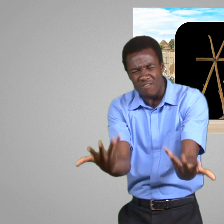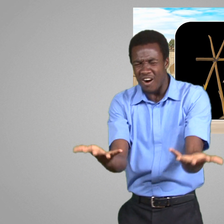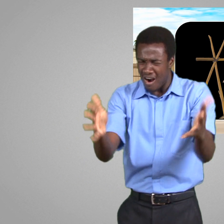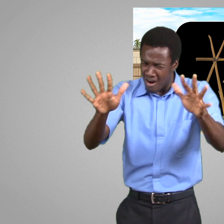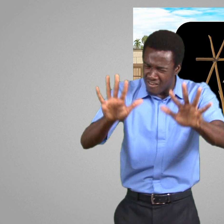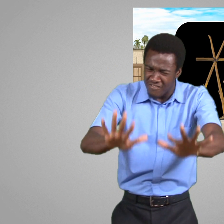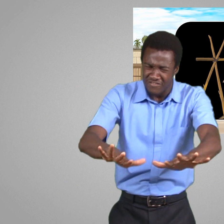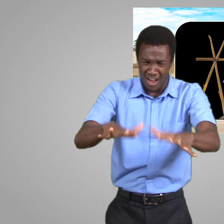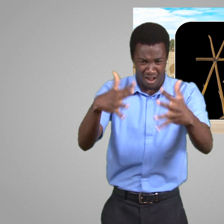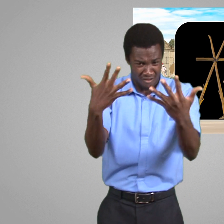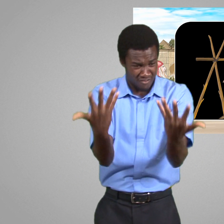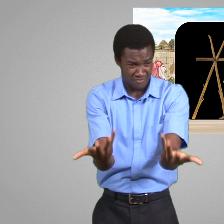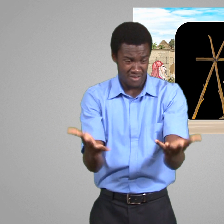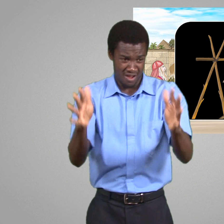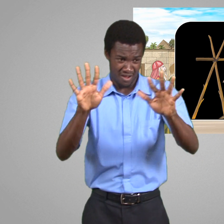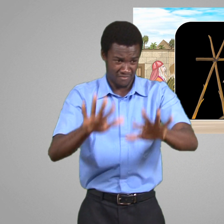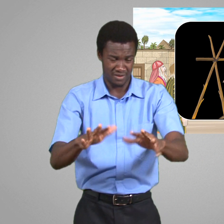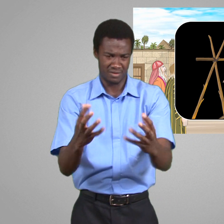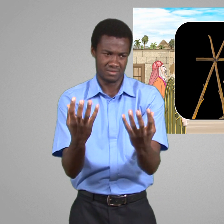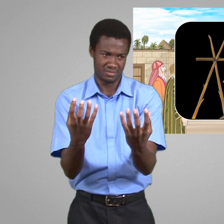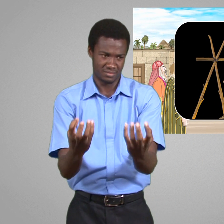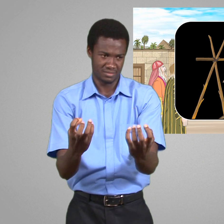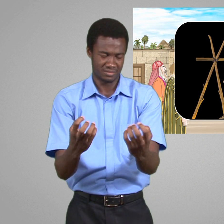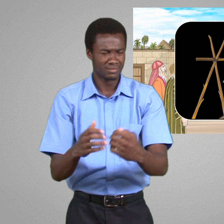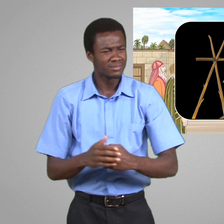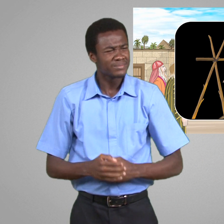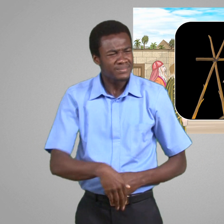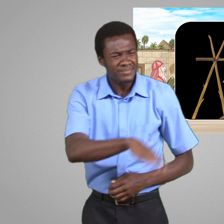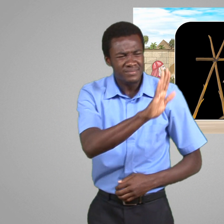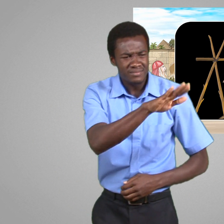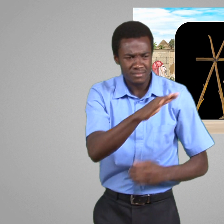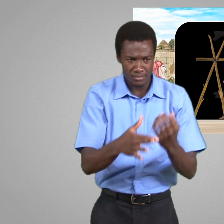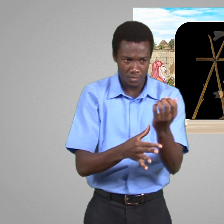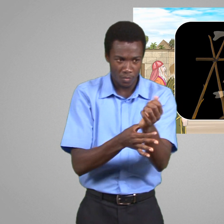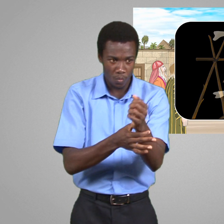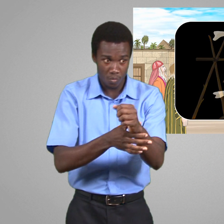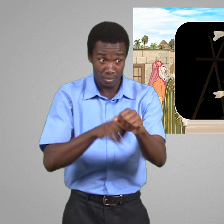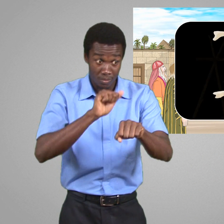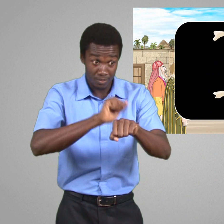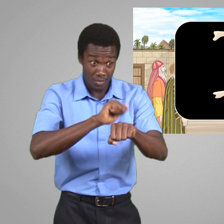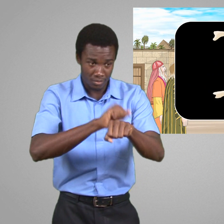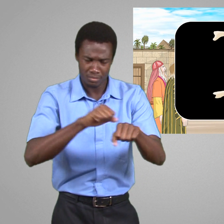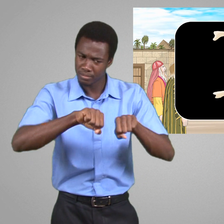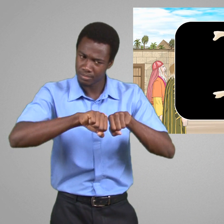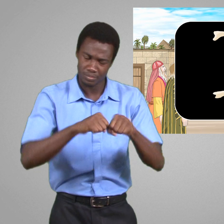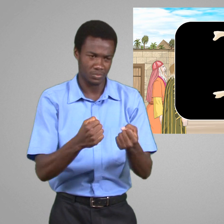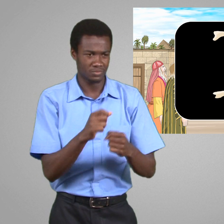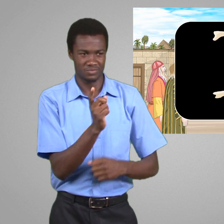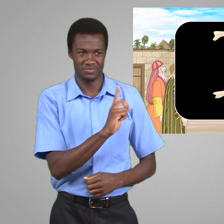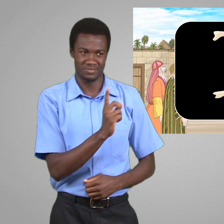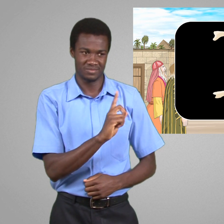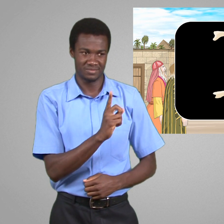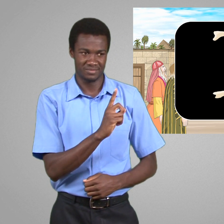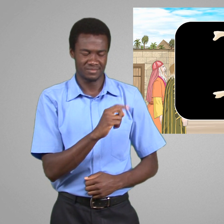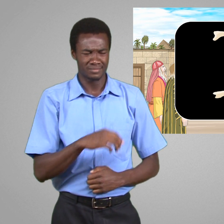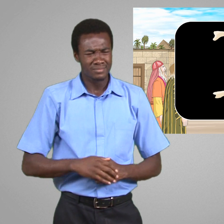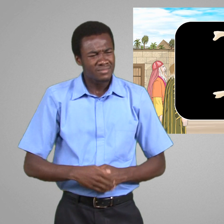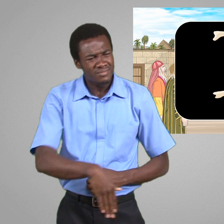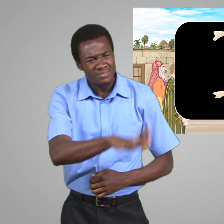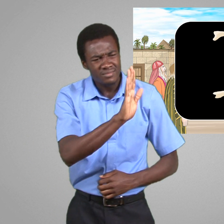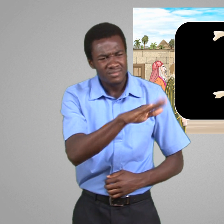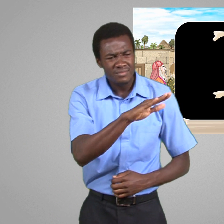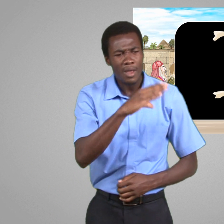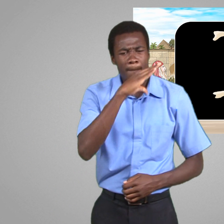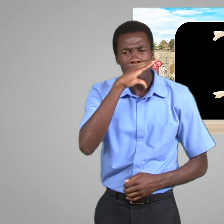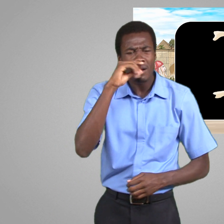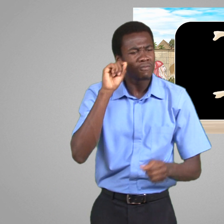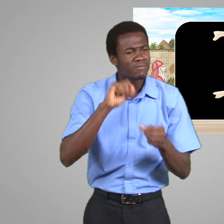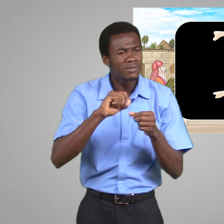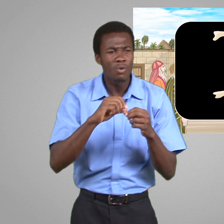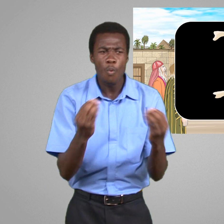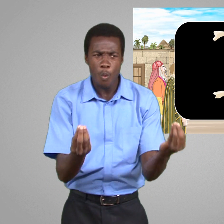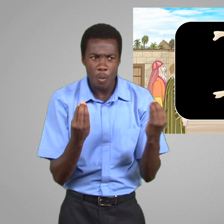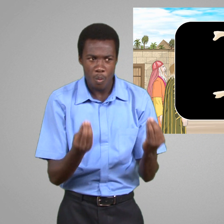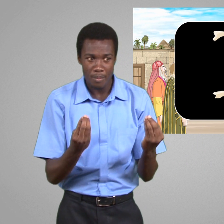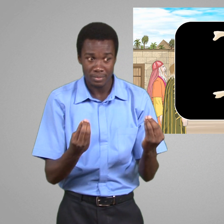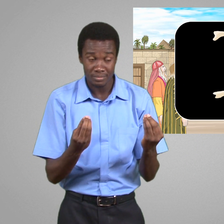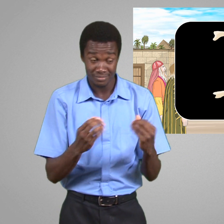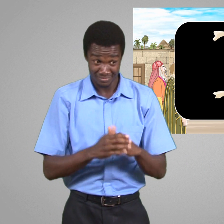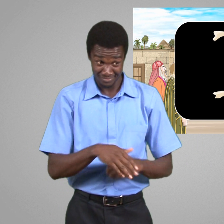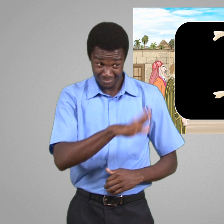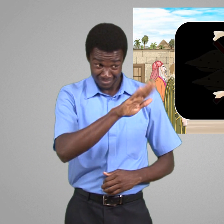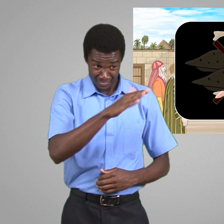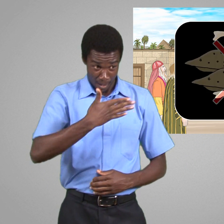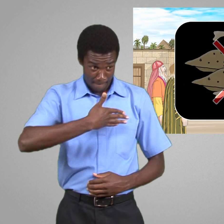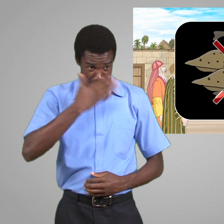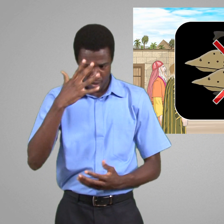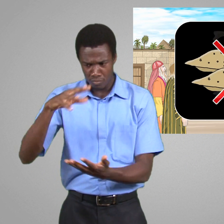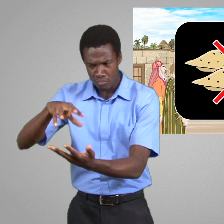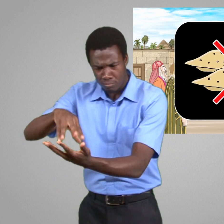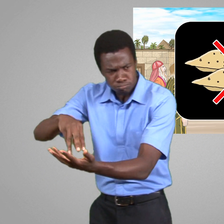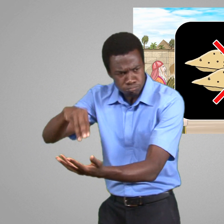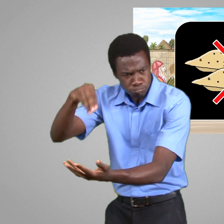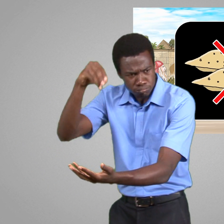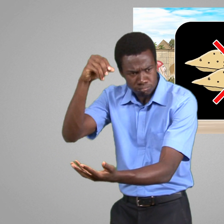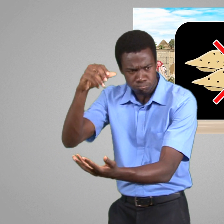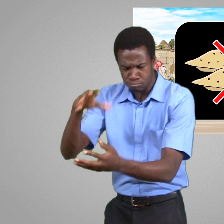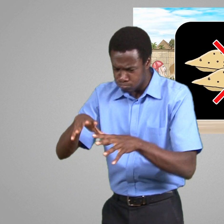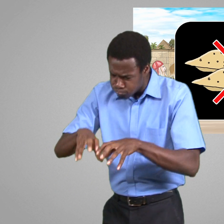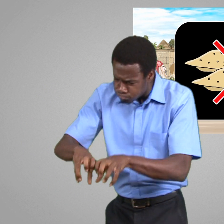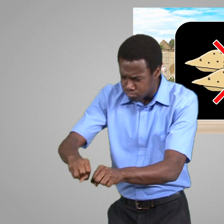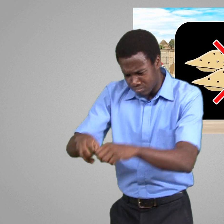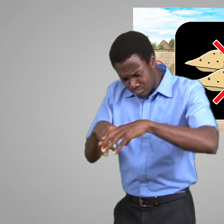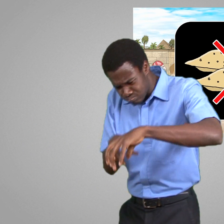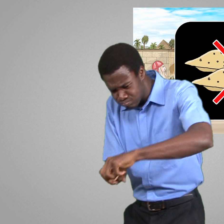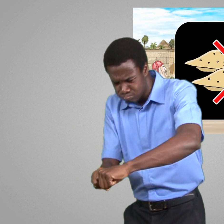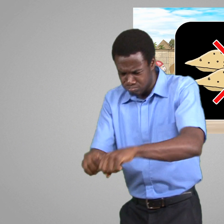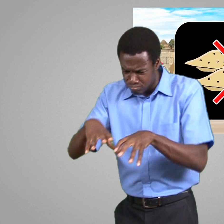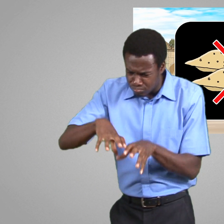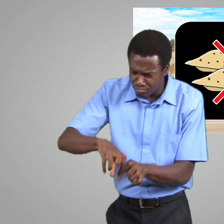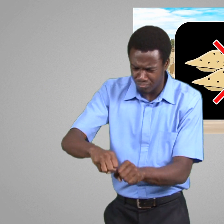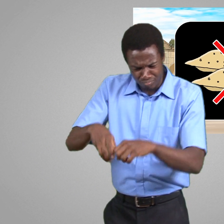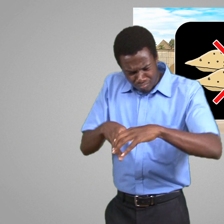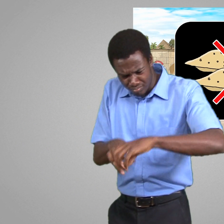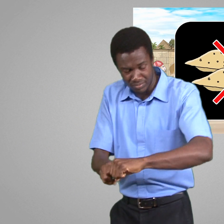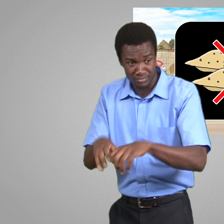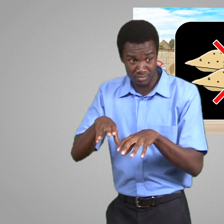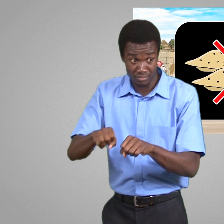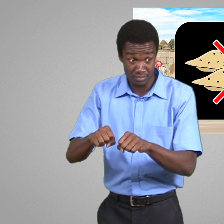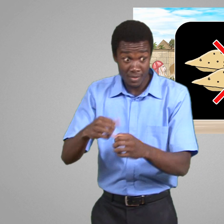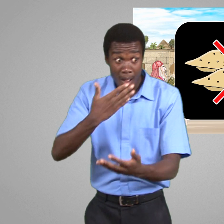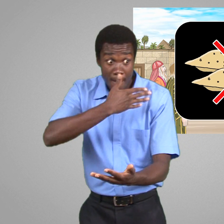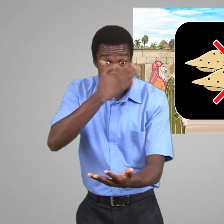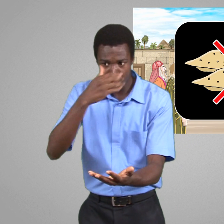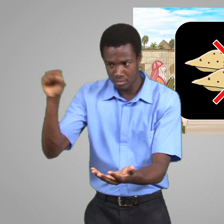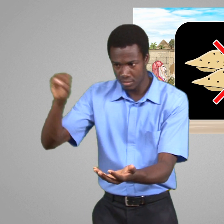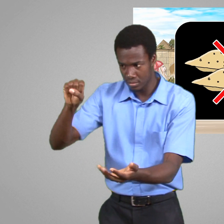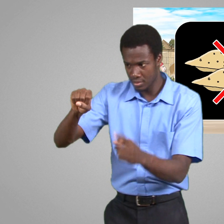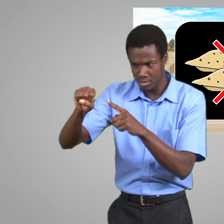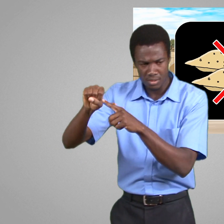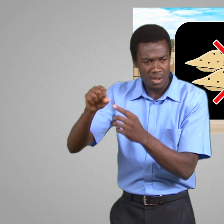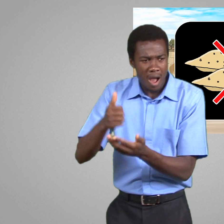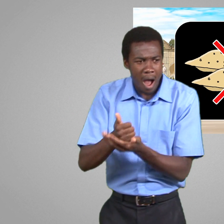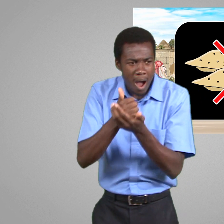Do not leave any of it until morning;